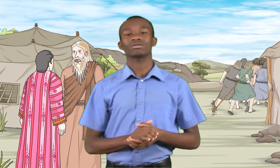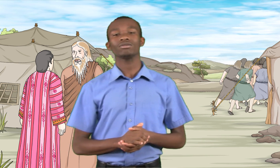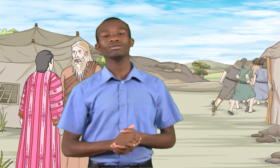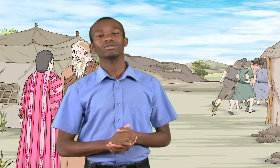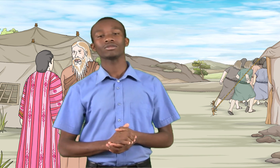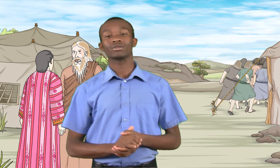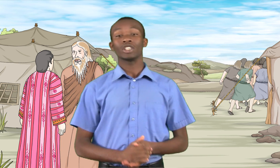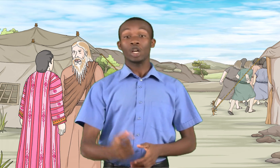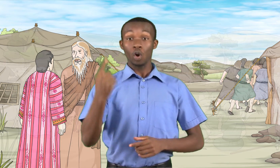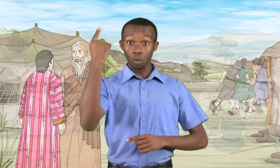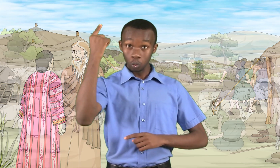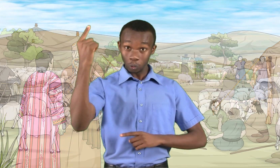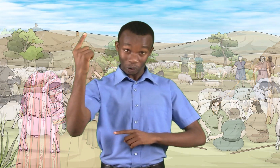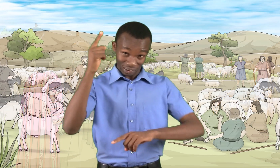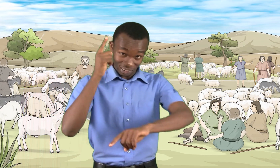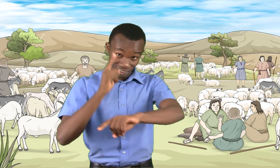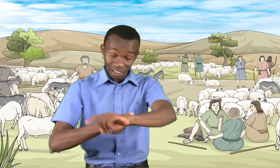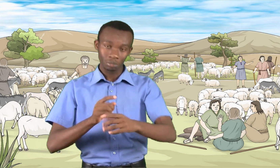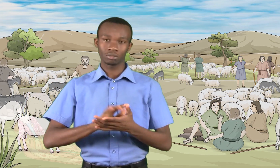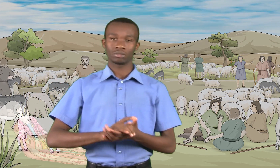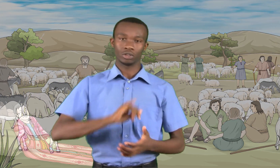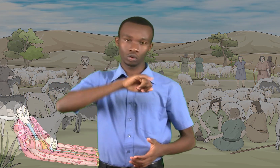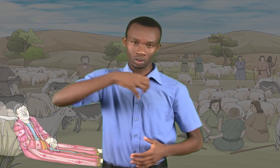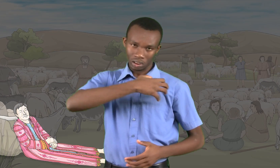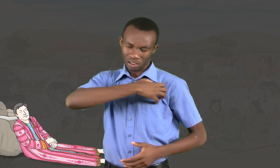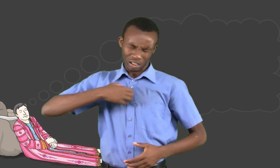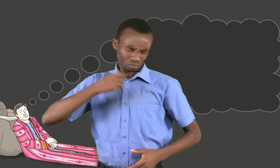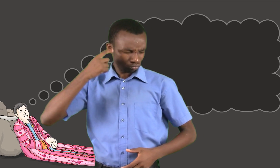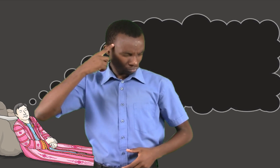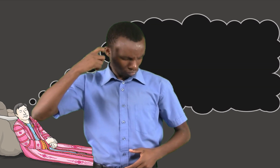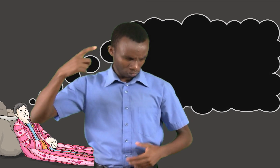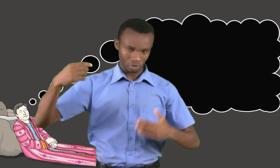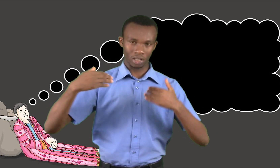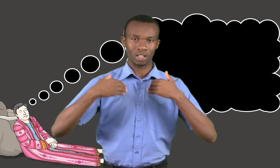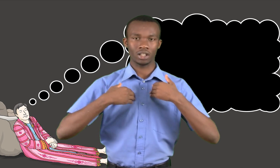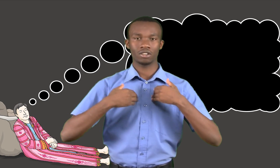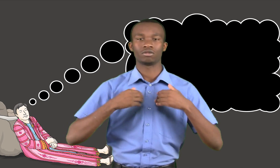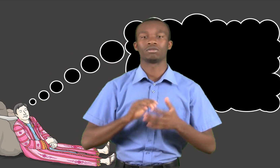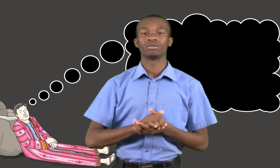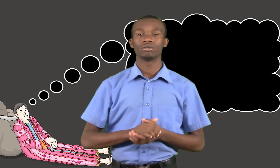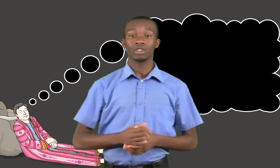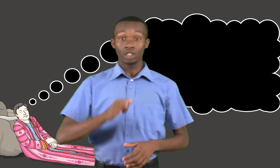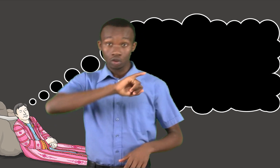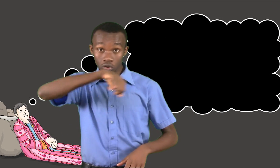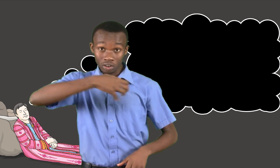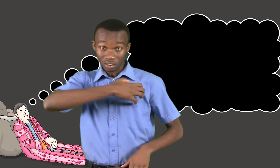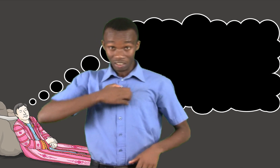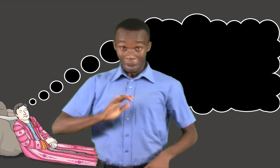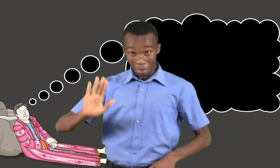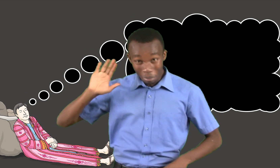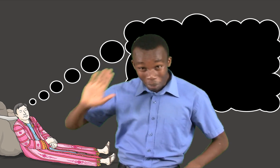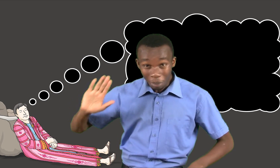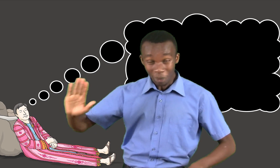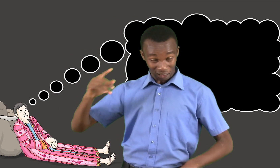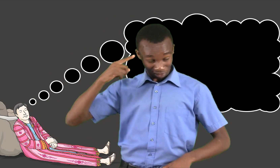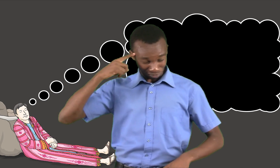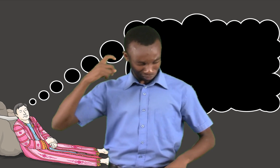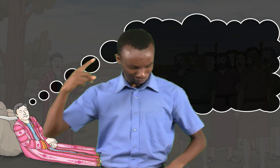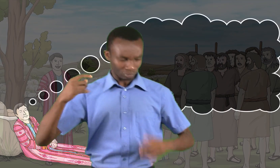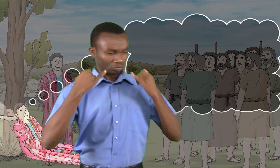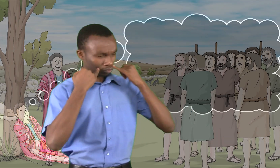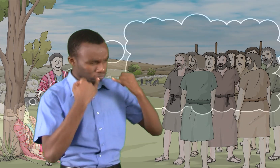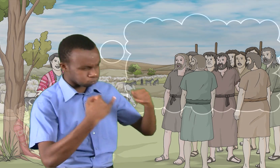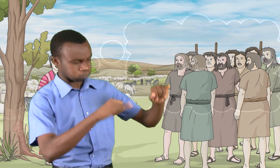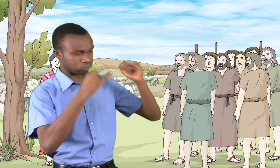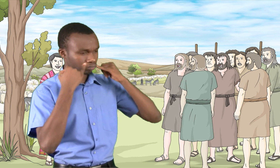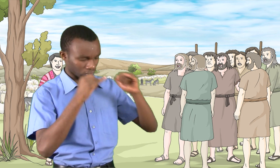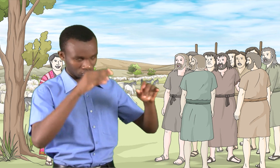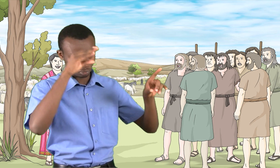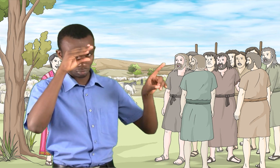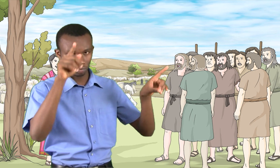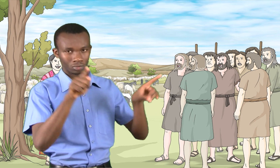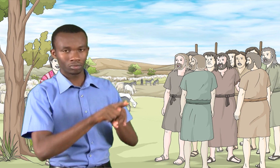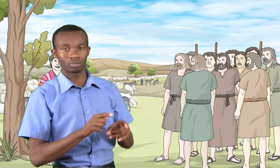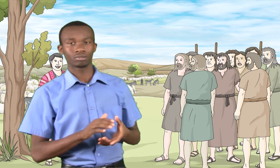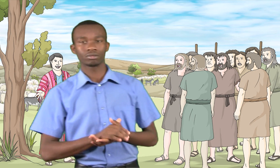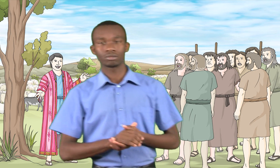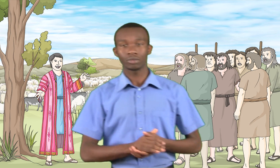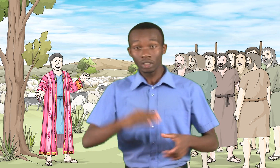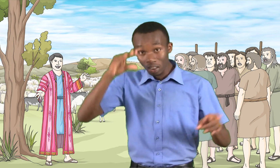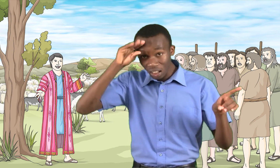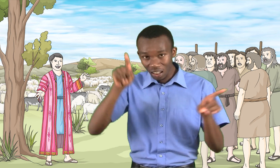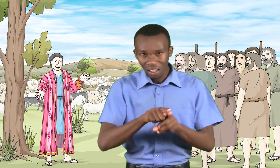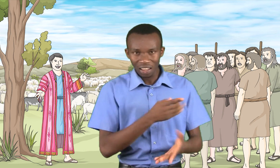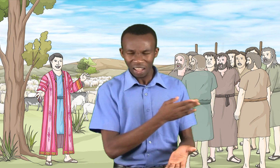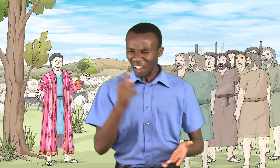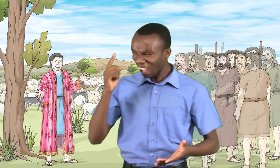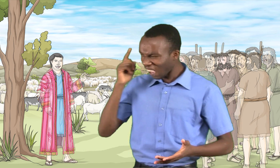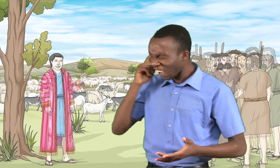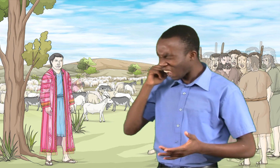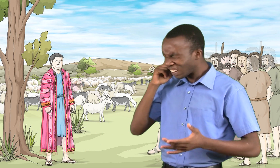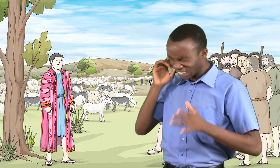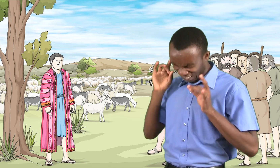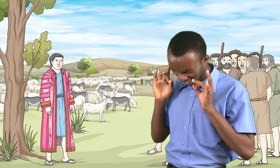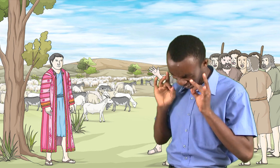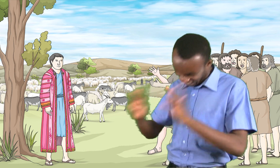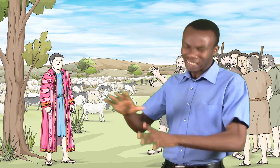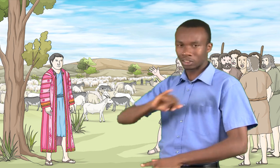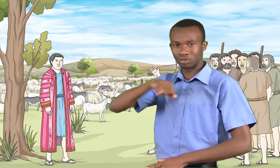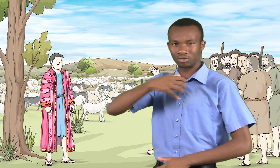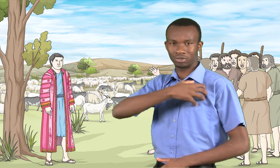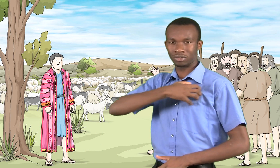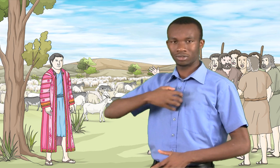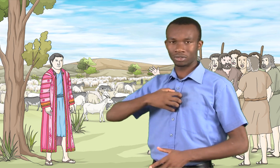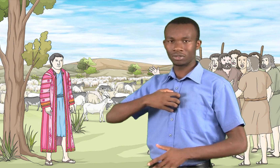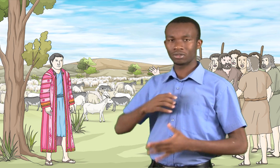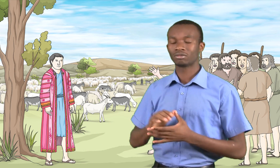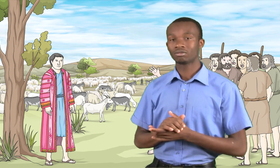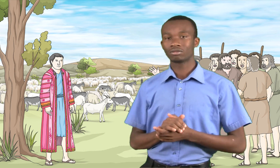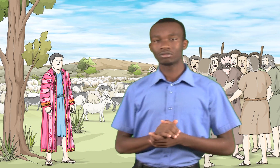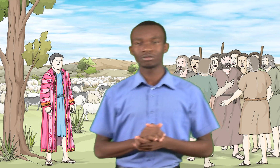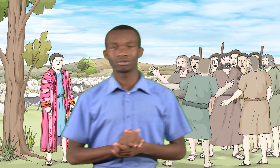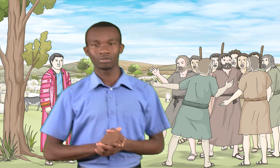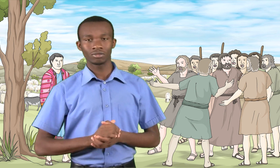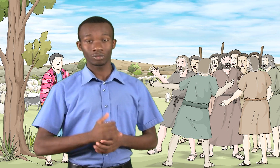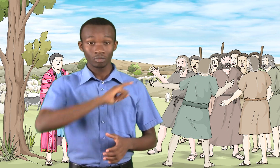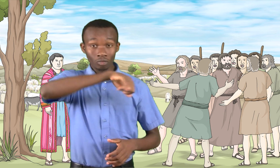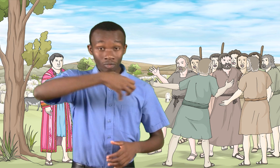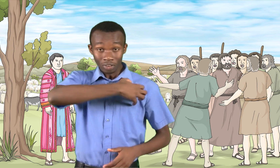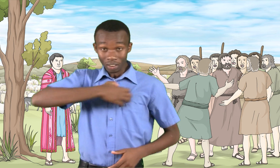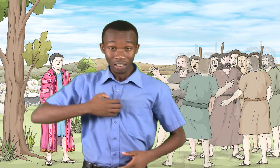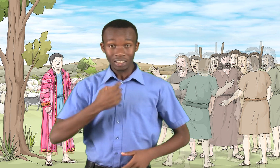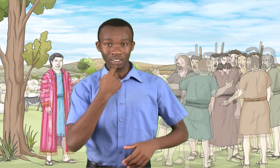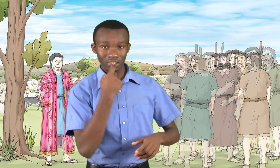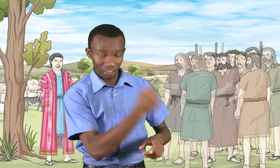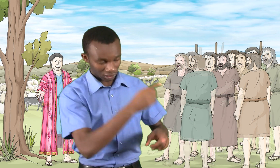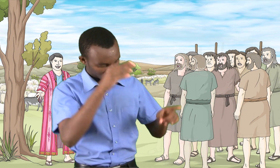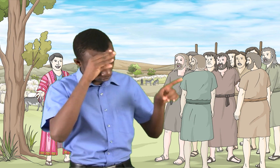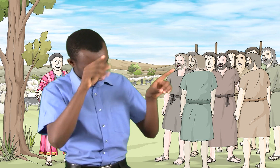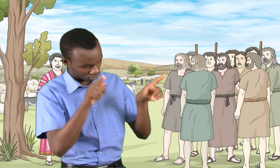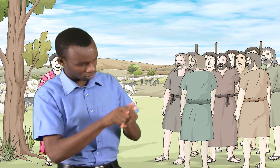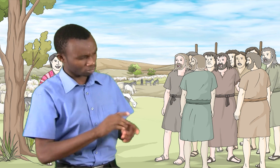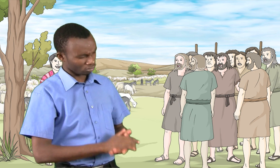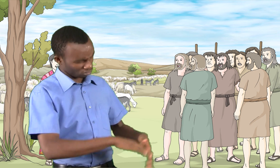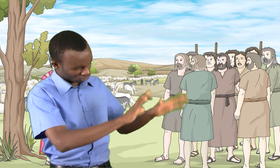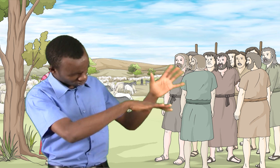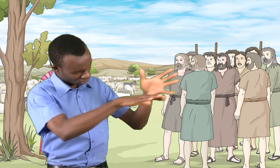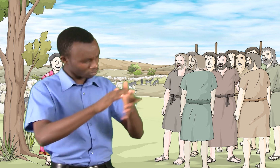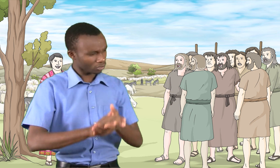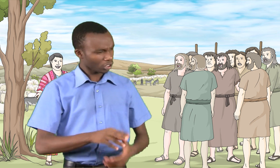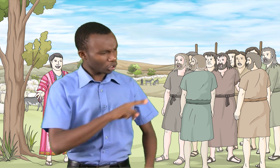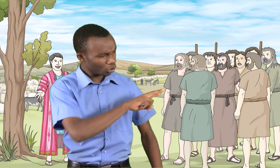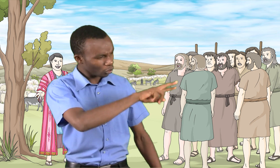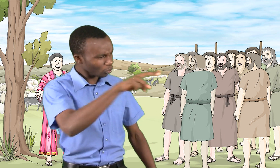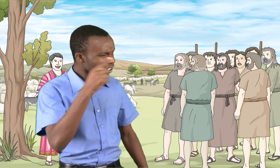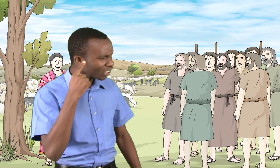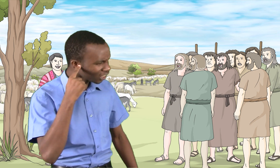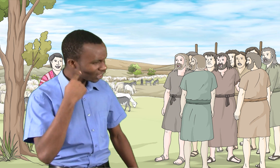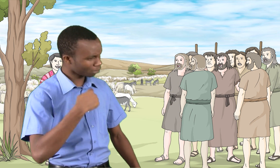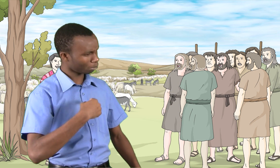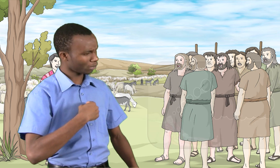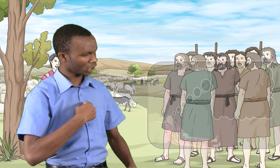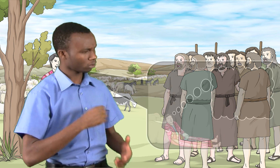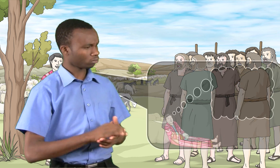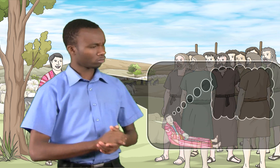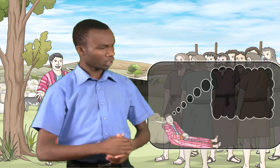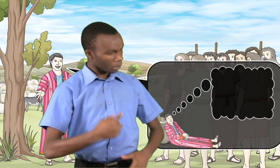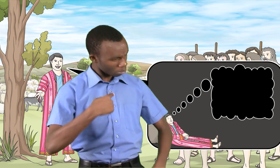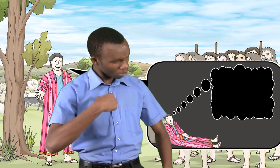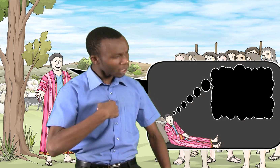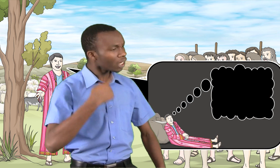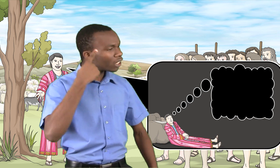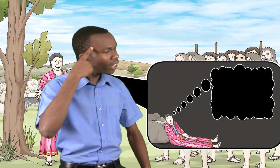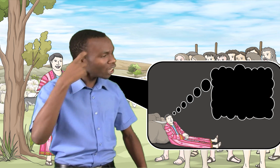Then Joseph had a dream, and when he told it to his brothers, they hated him even more.